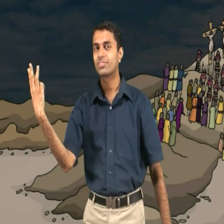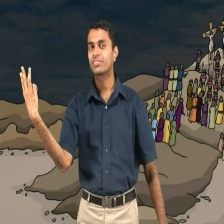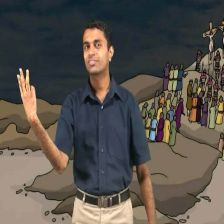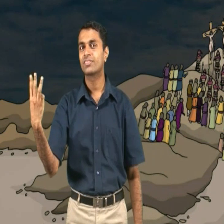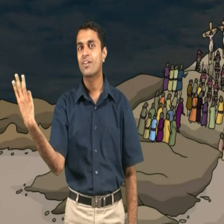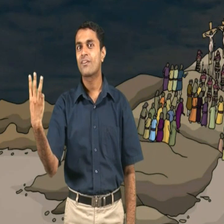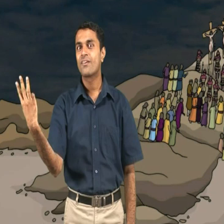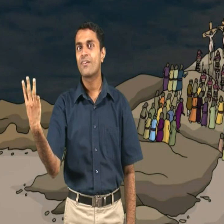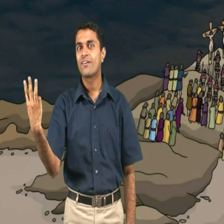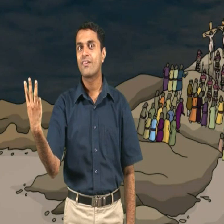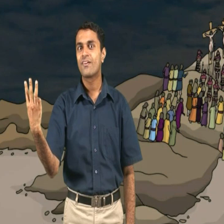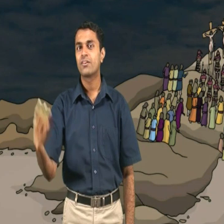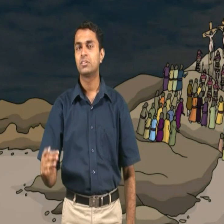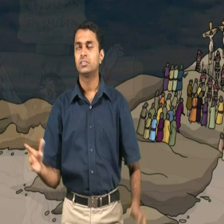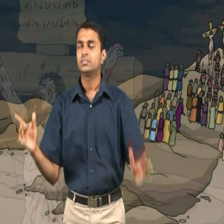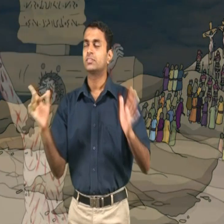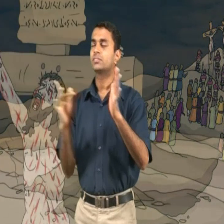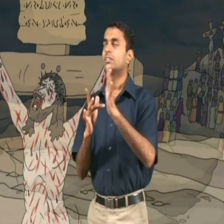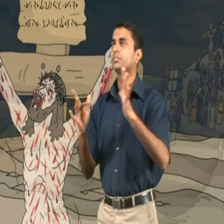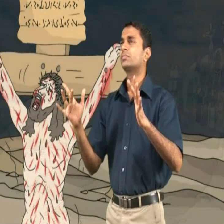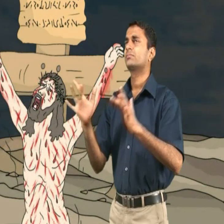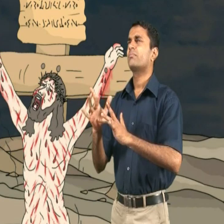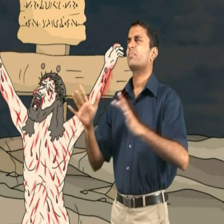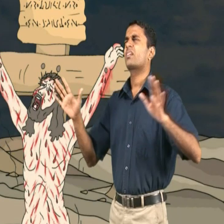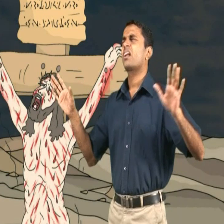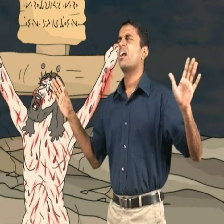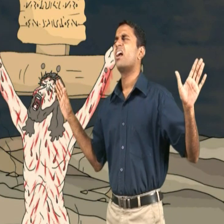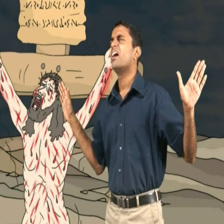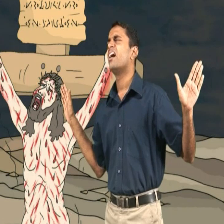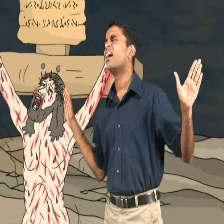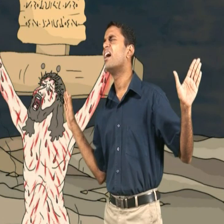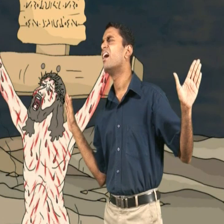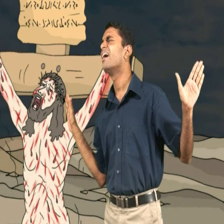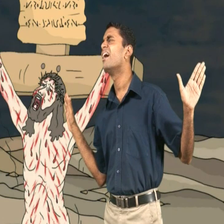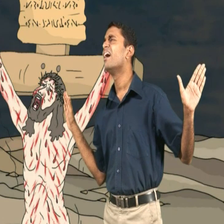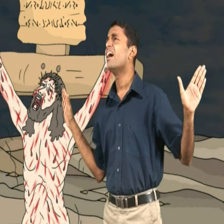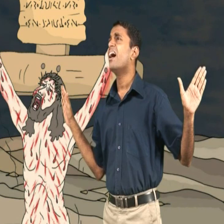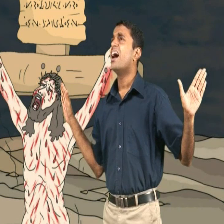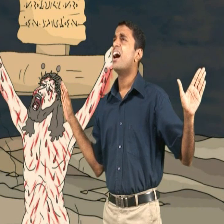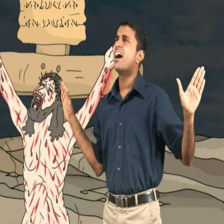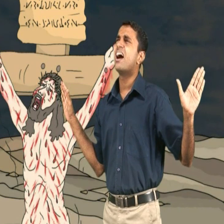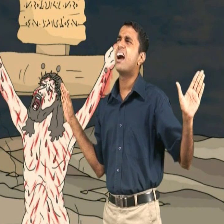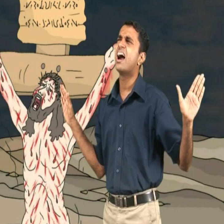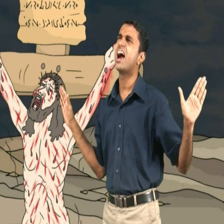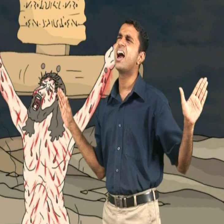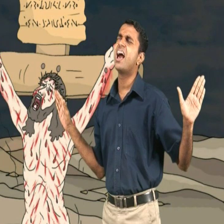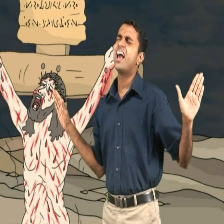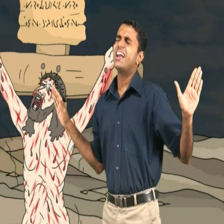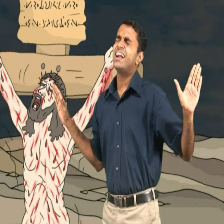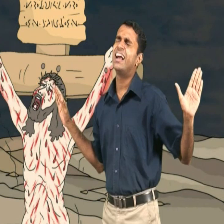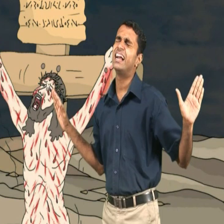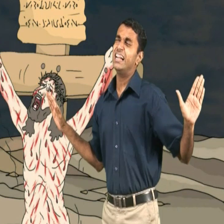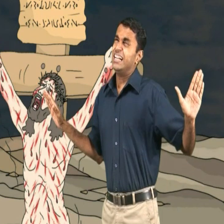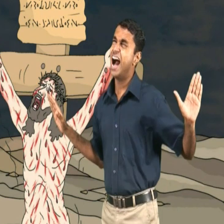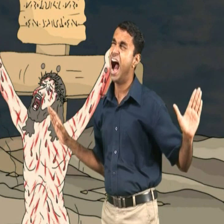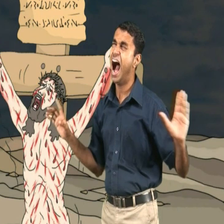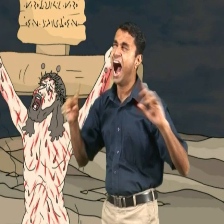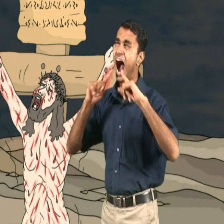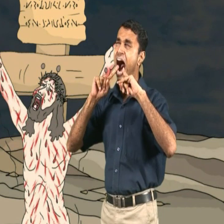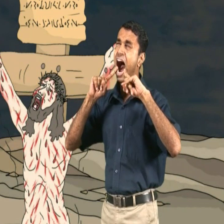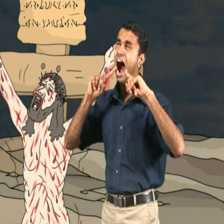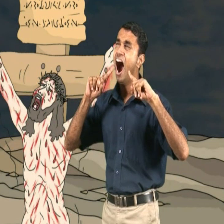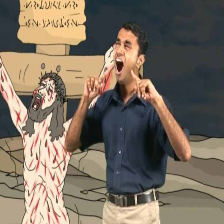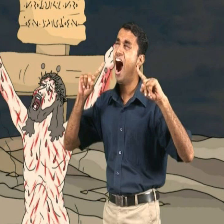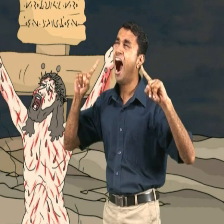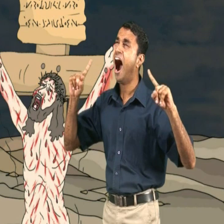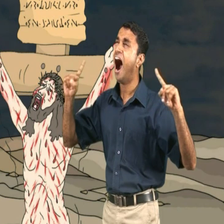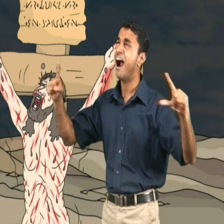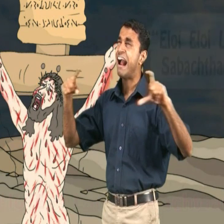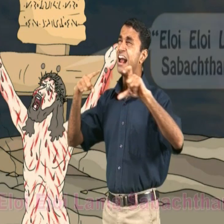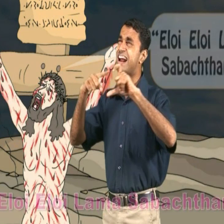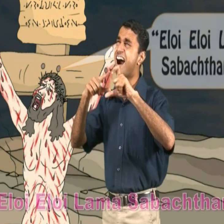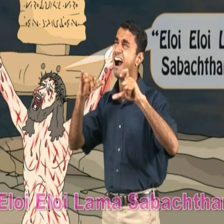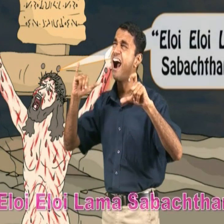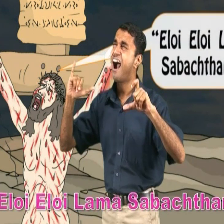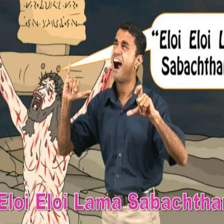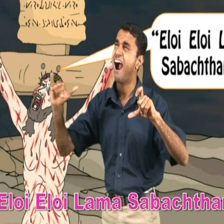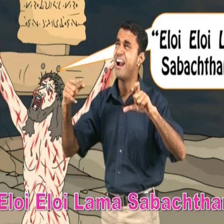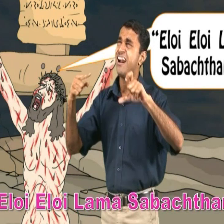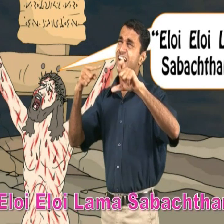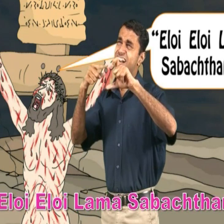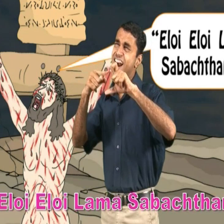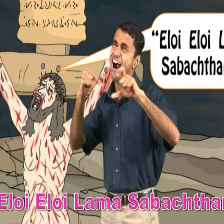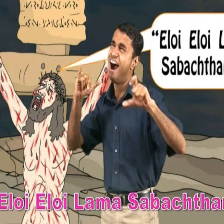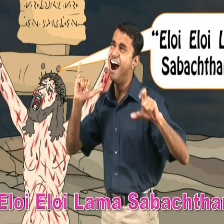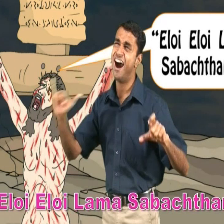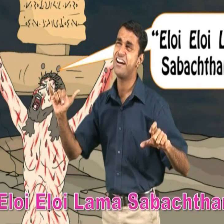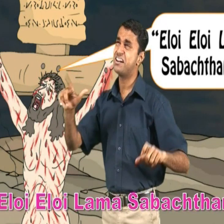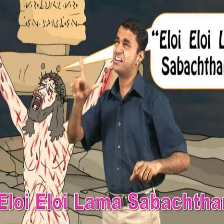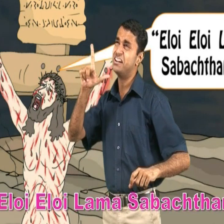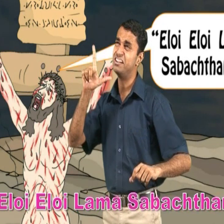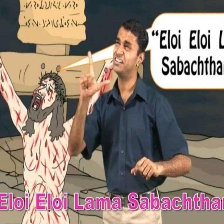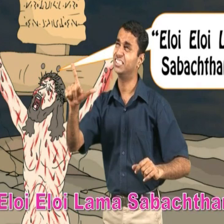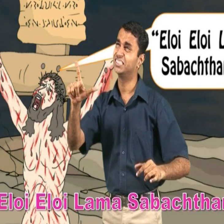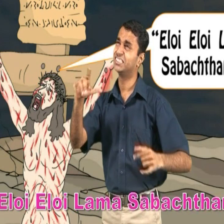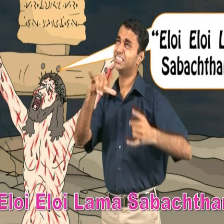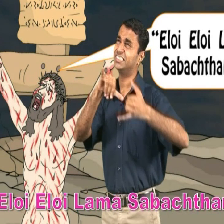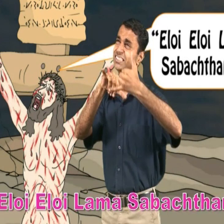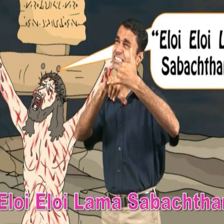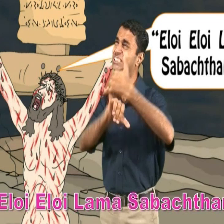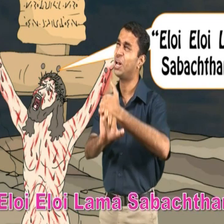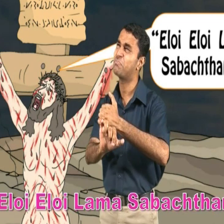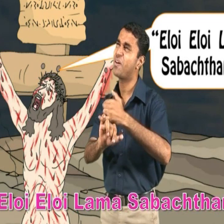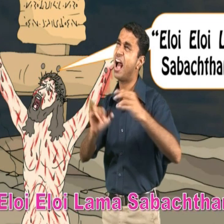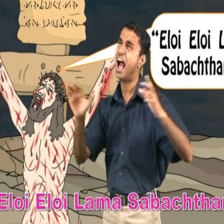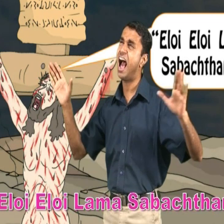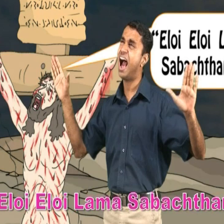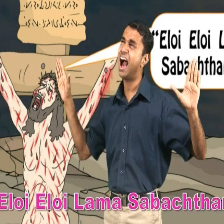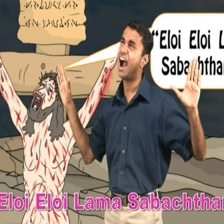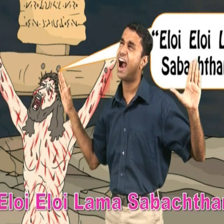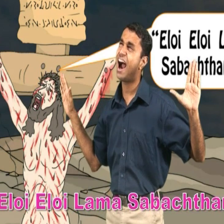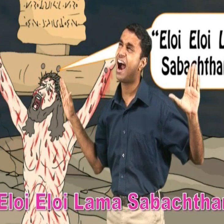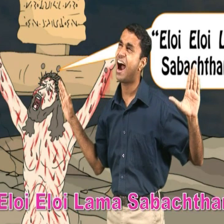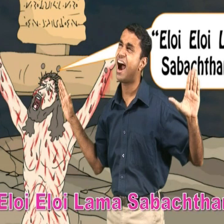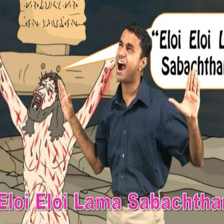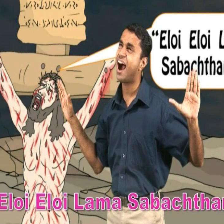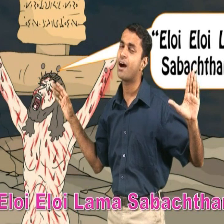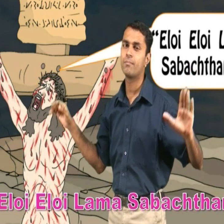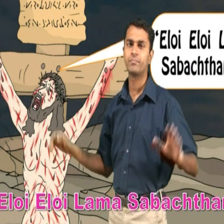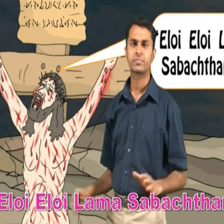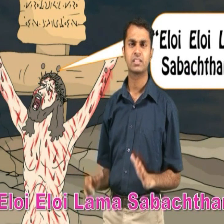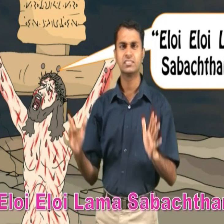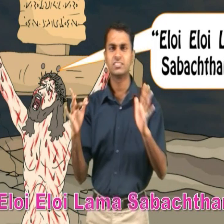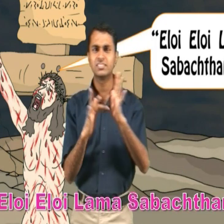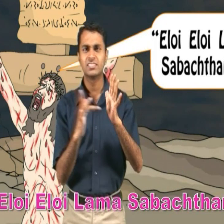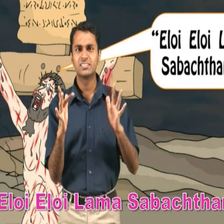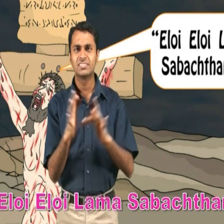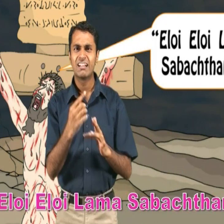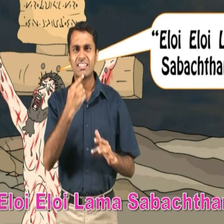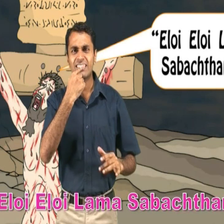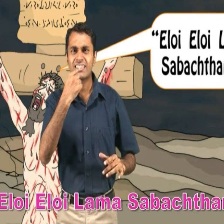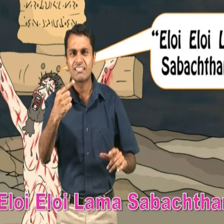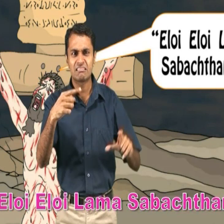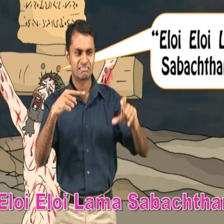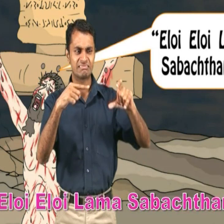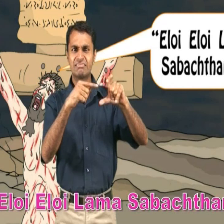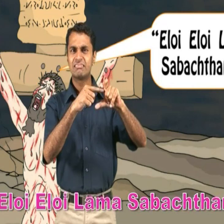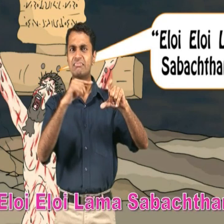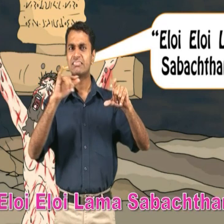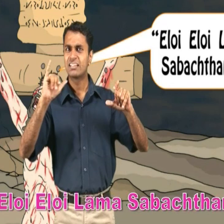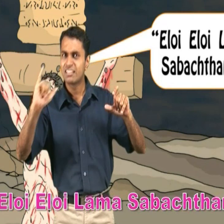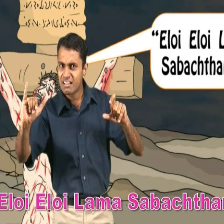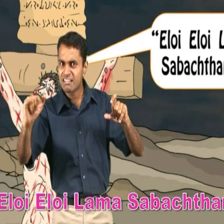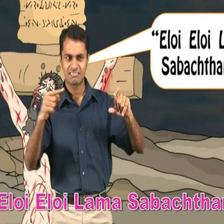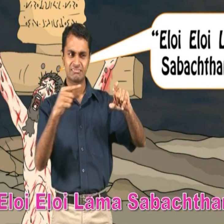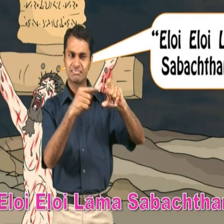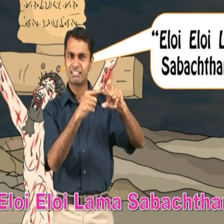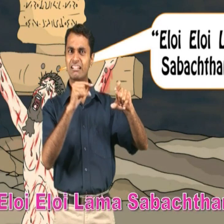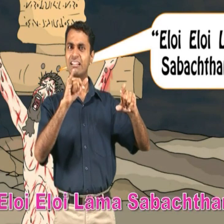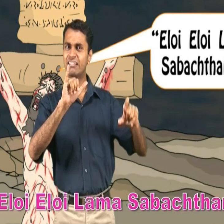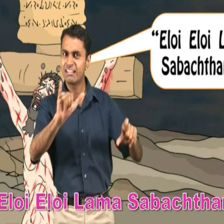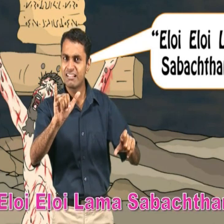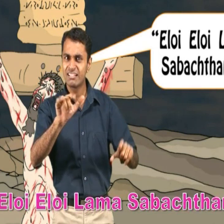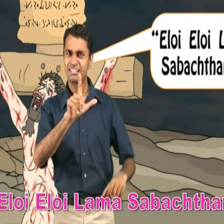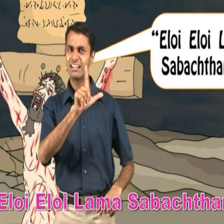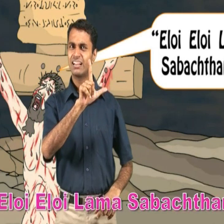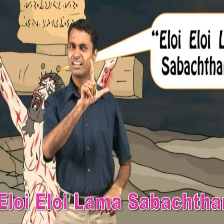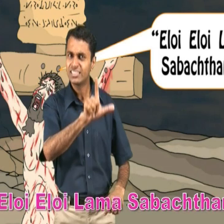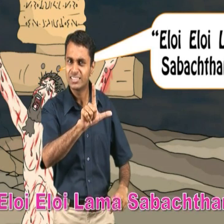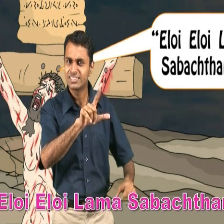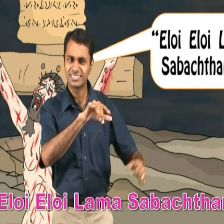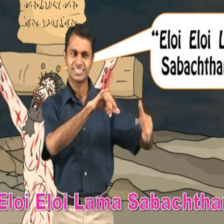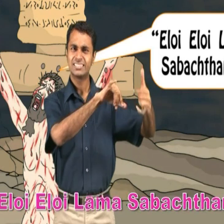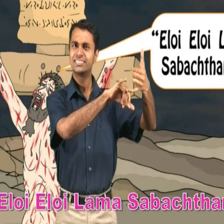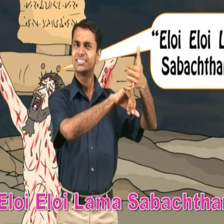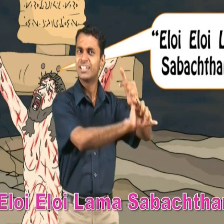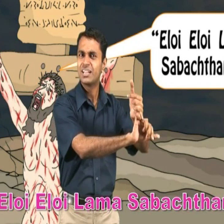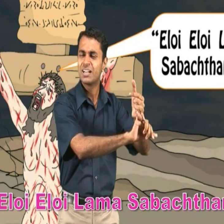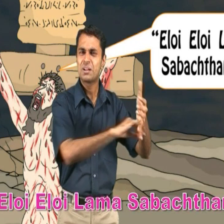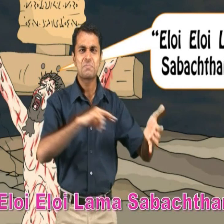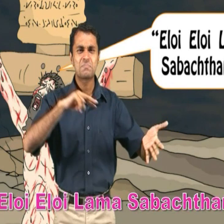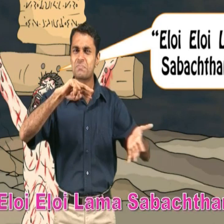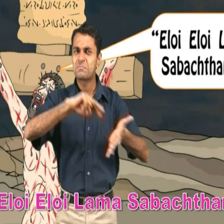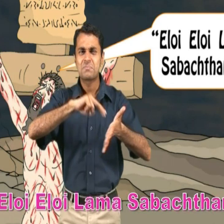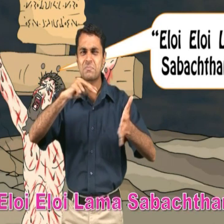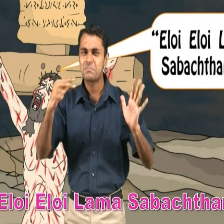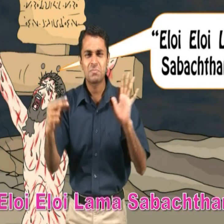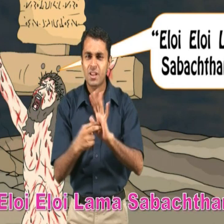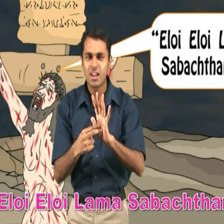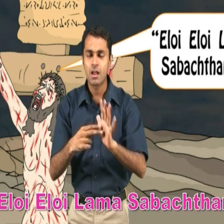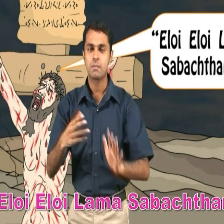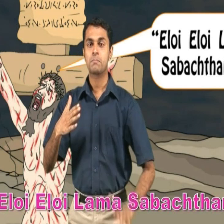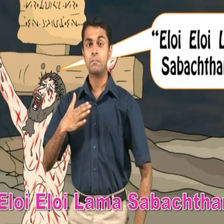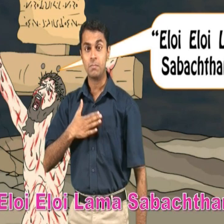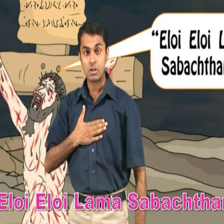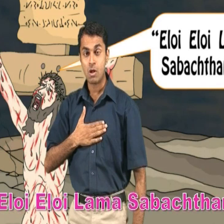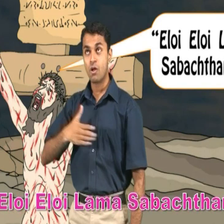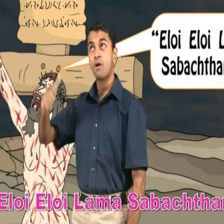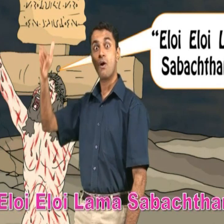About the ninth hour Jesus cried out in a loud voice, “Eli, Eli, lema sabachthani?”